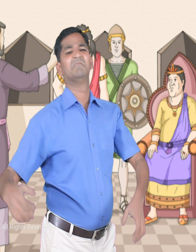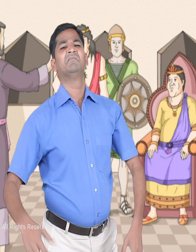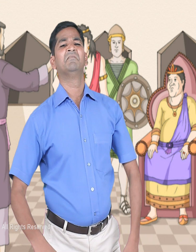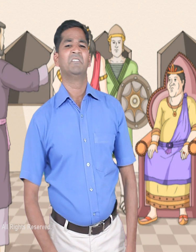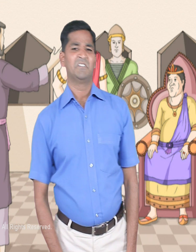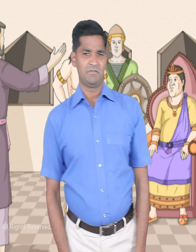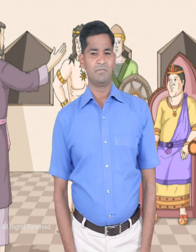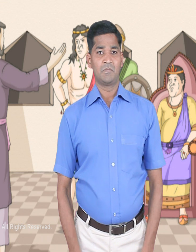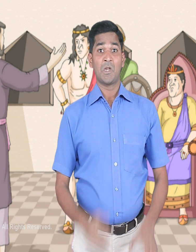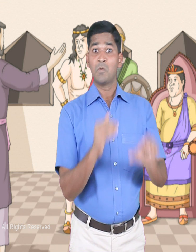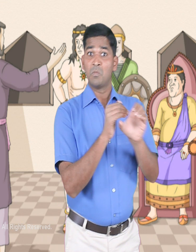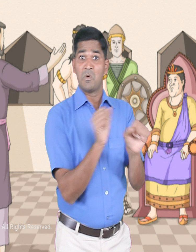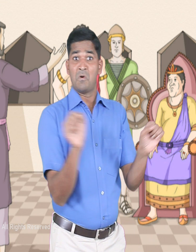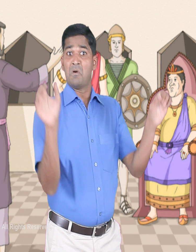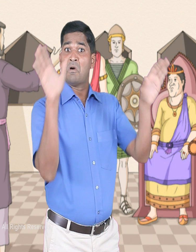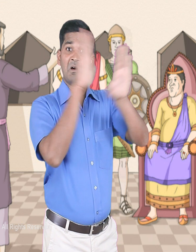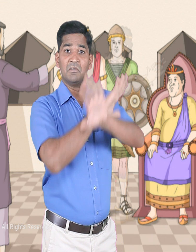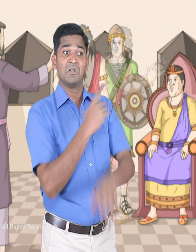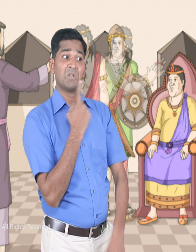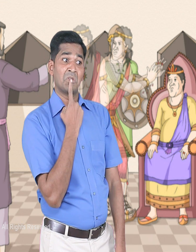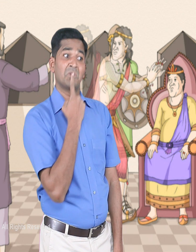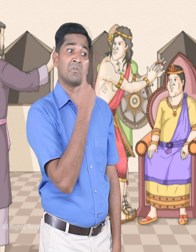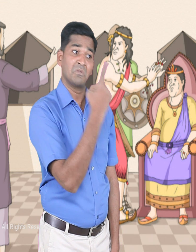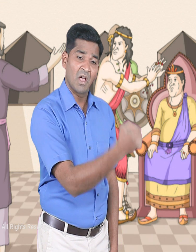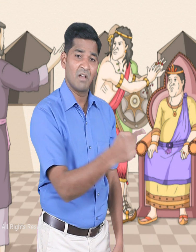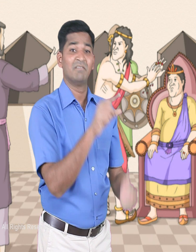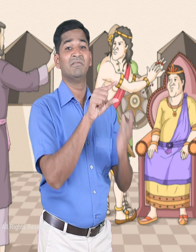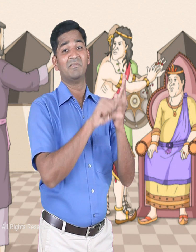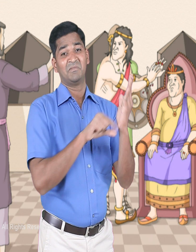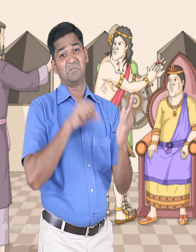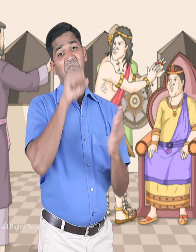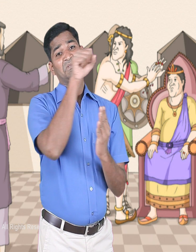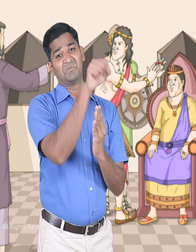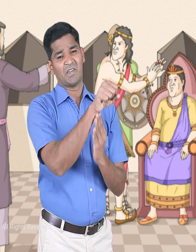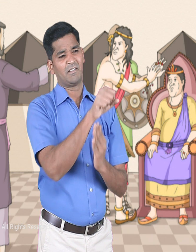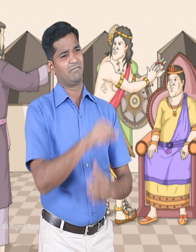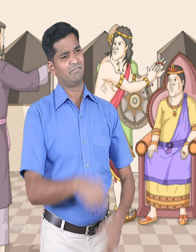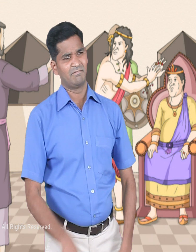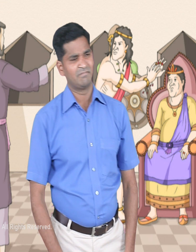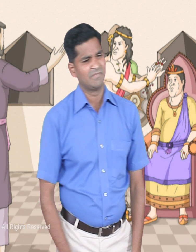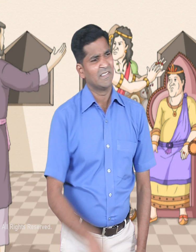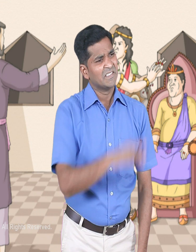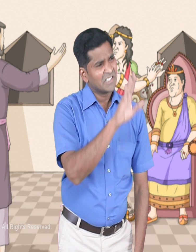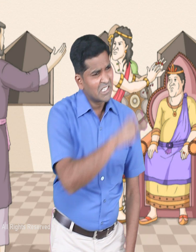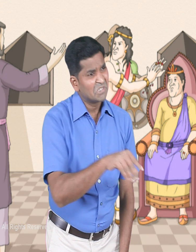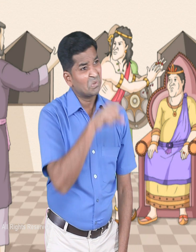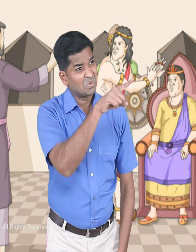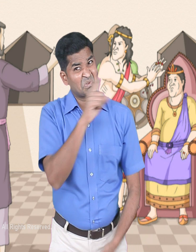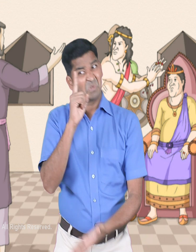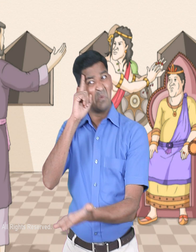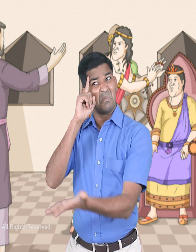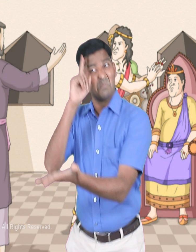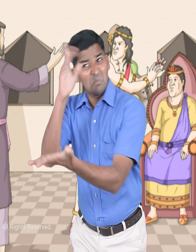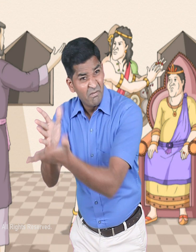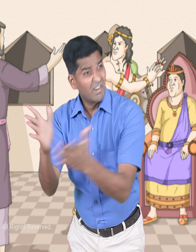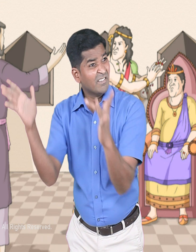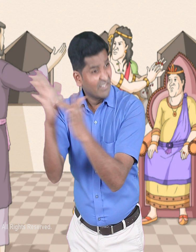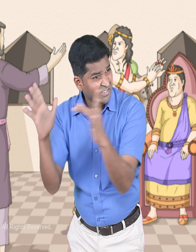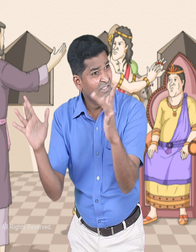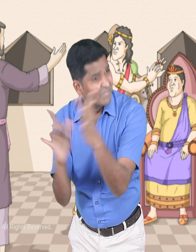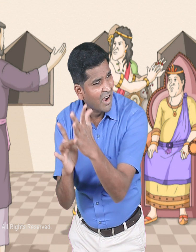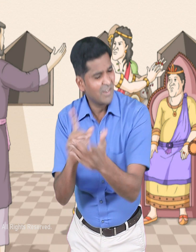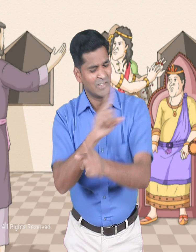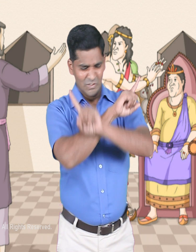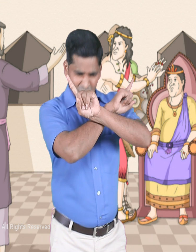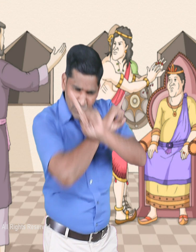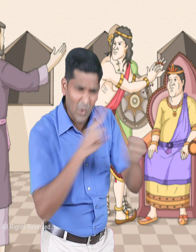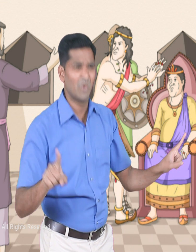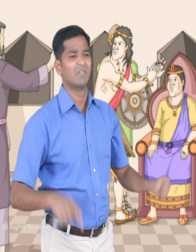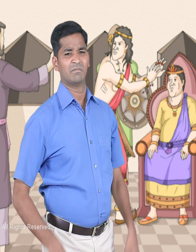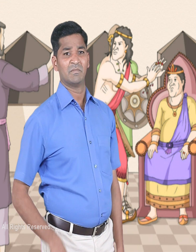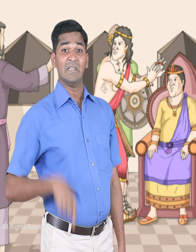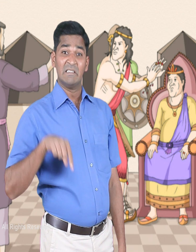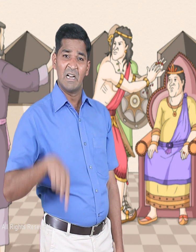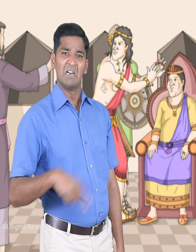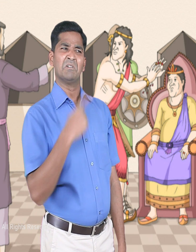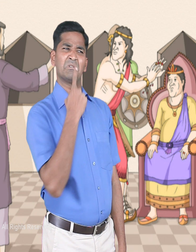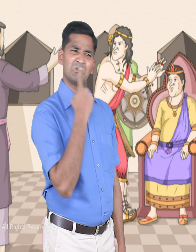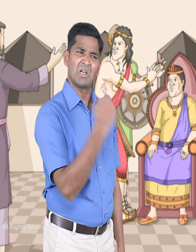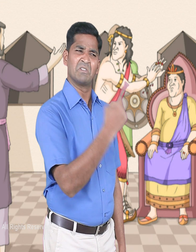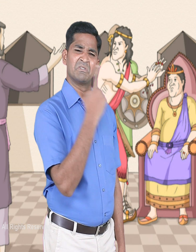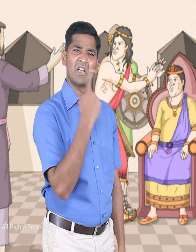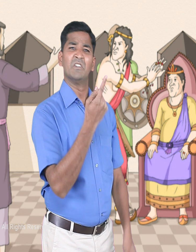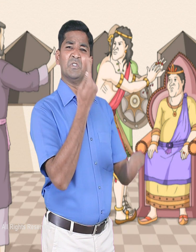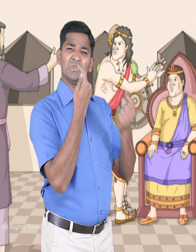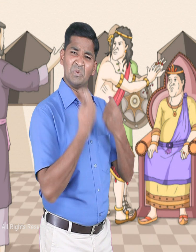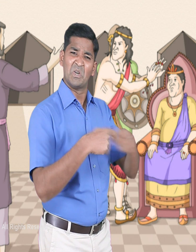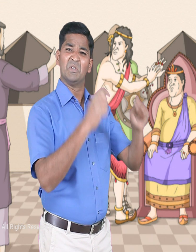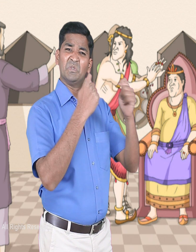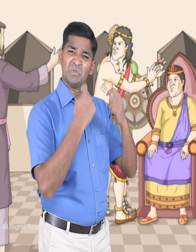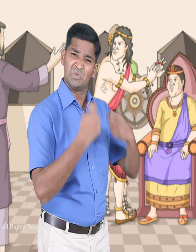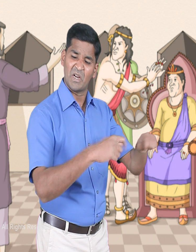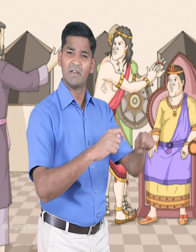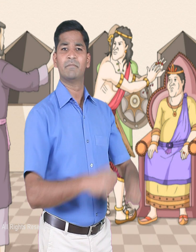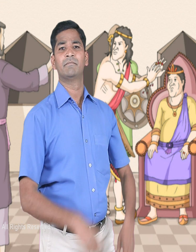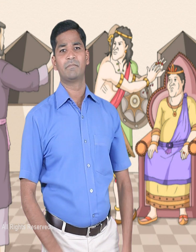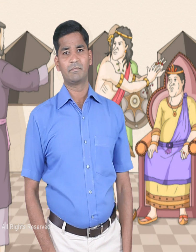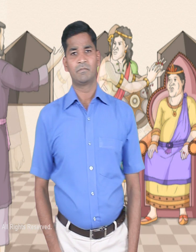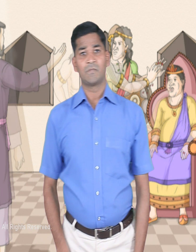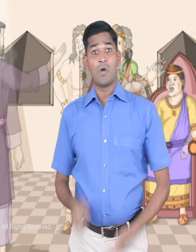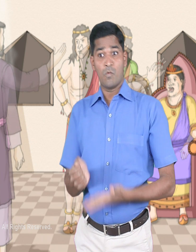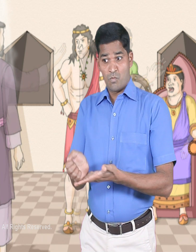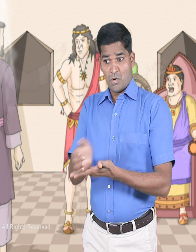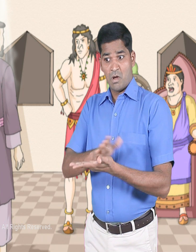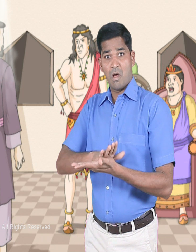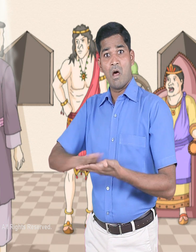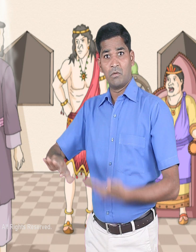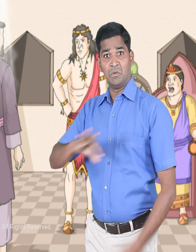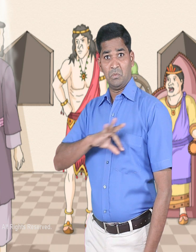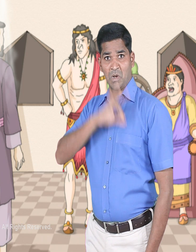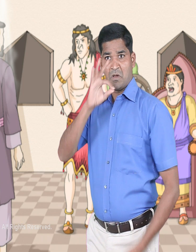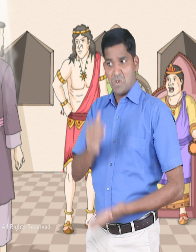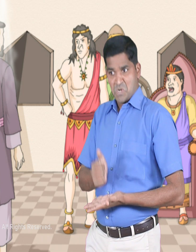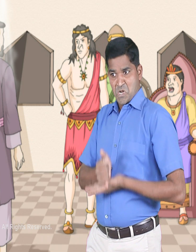But Elymas the sorcerer (for that is what his name means) opposed them and tried to turn the proconsul from the faith.